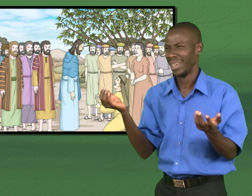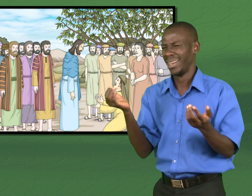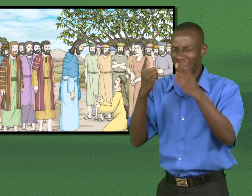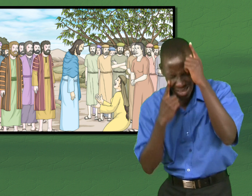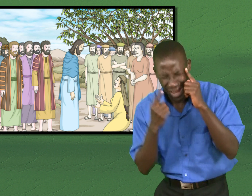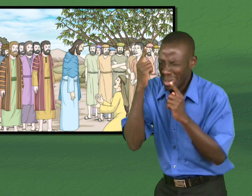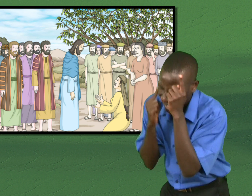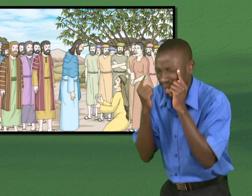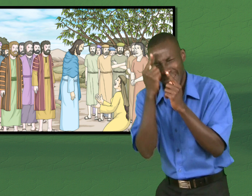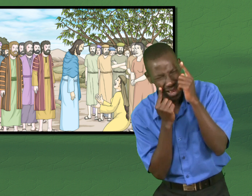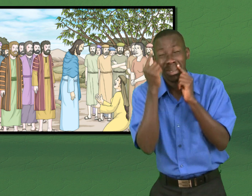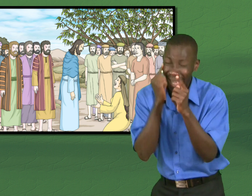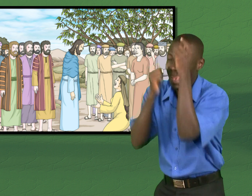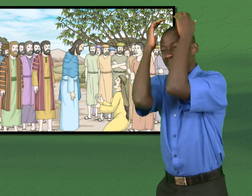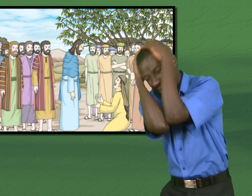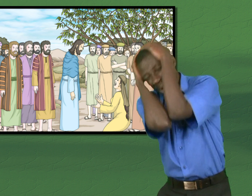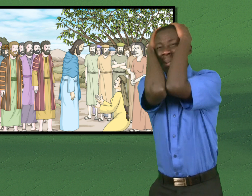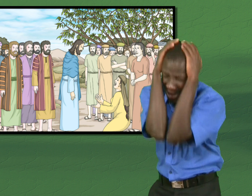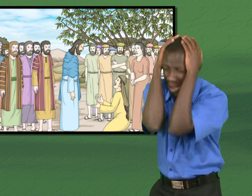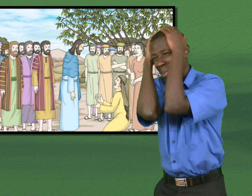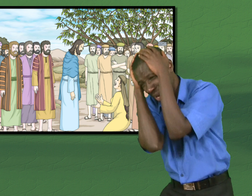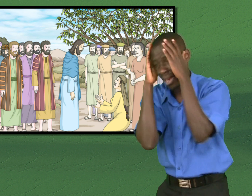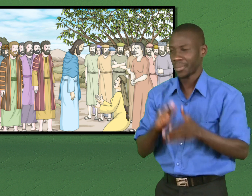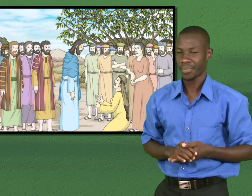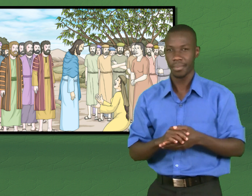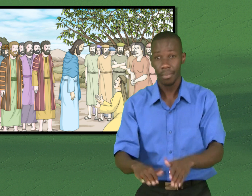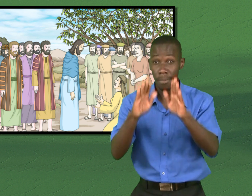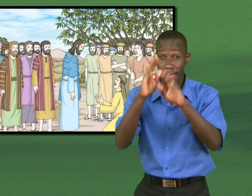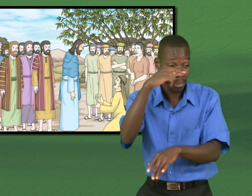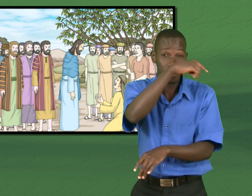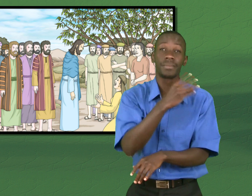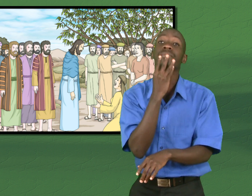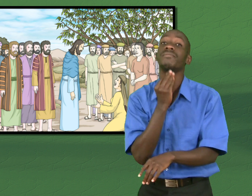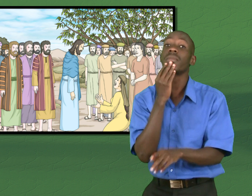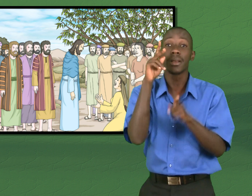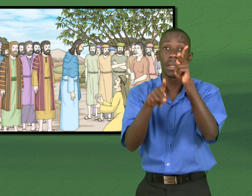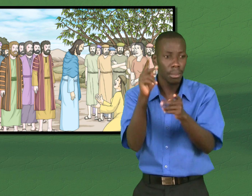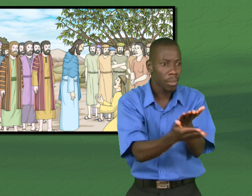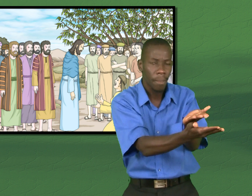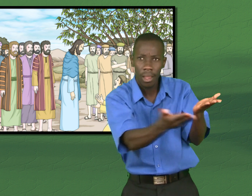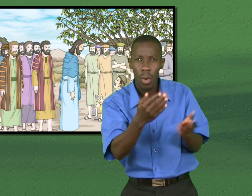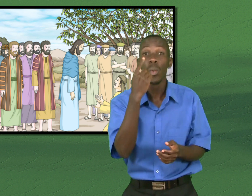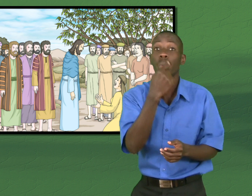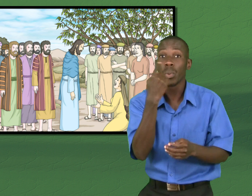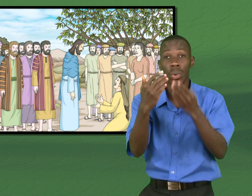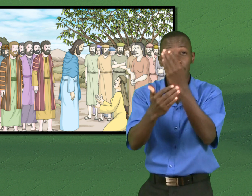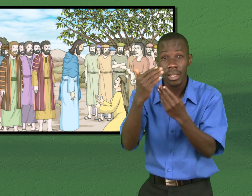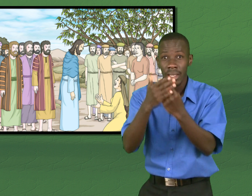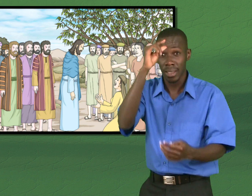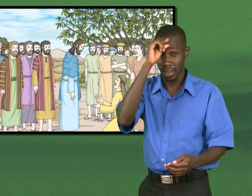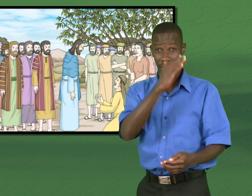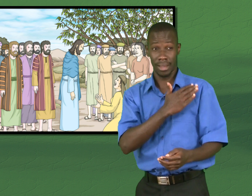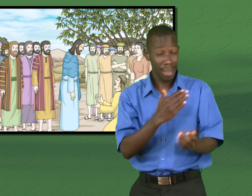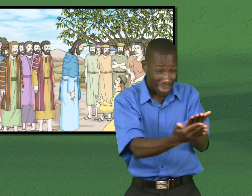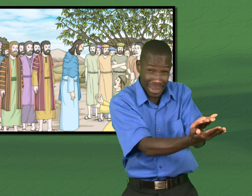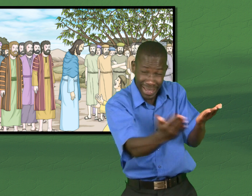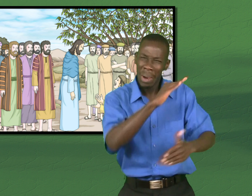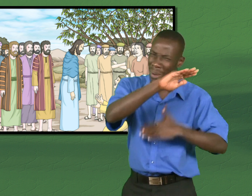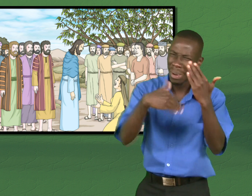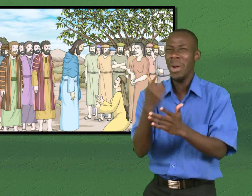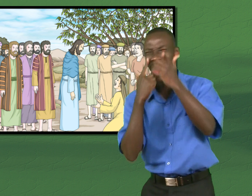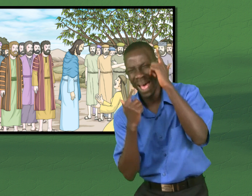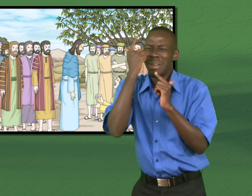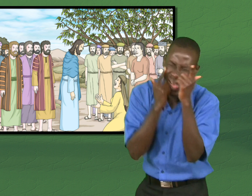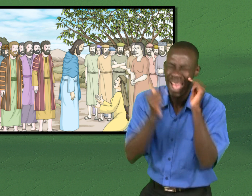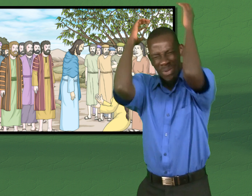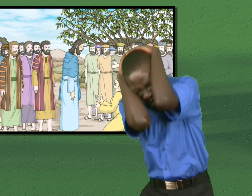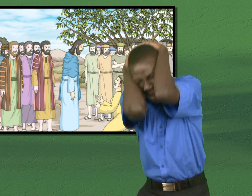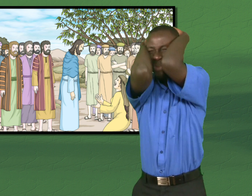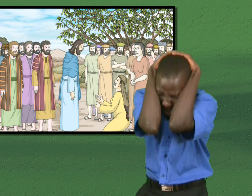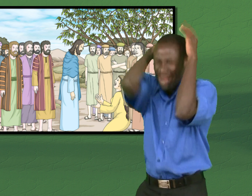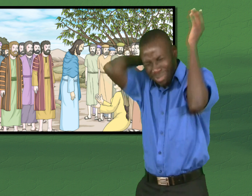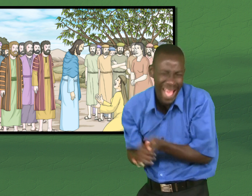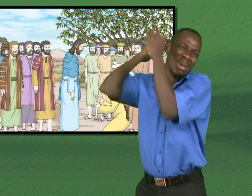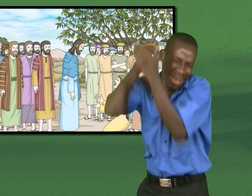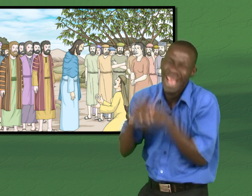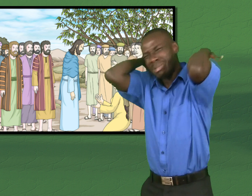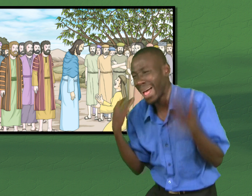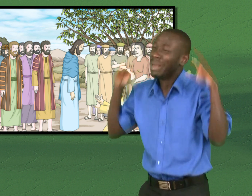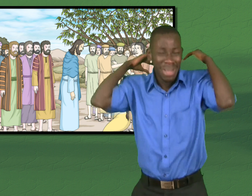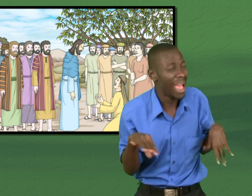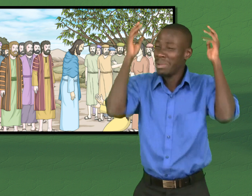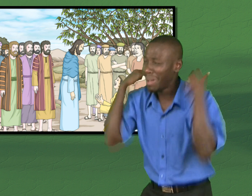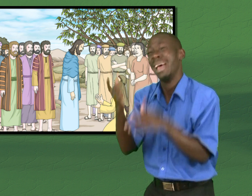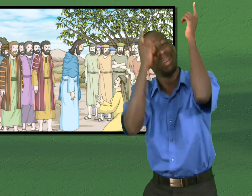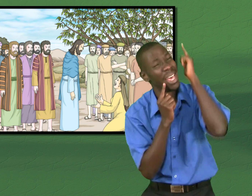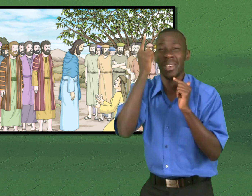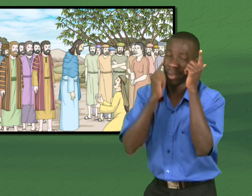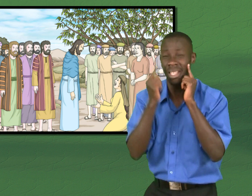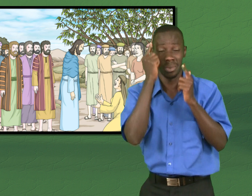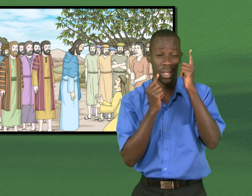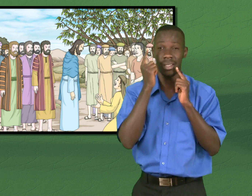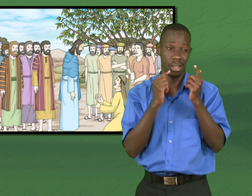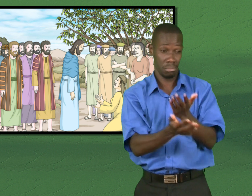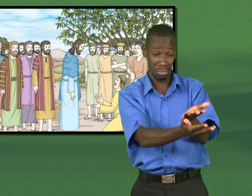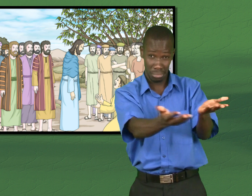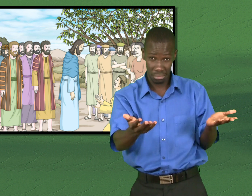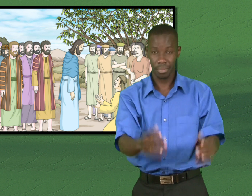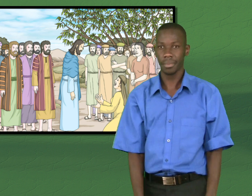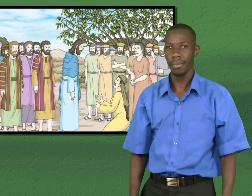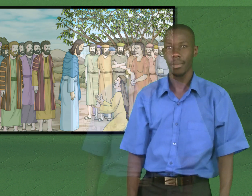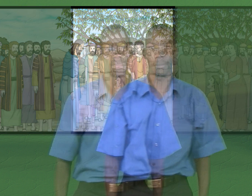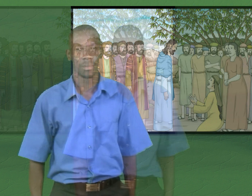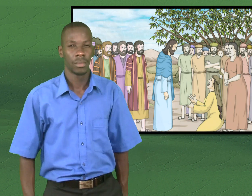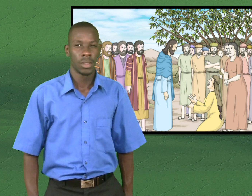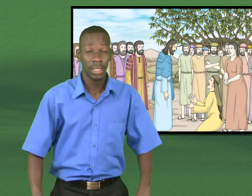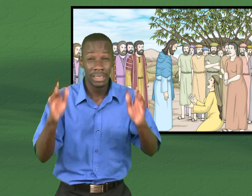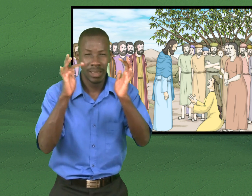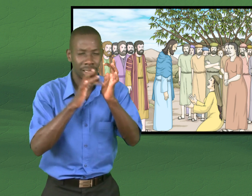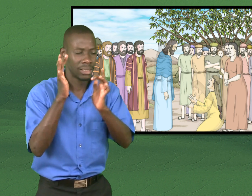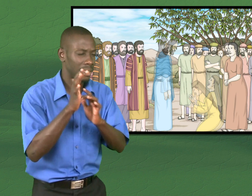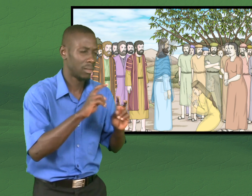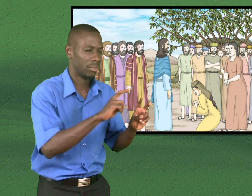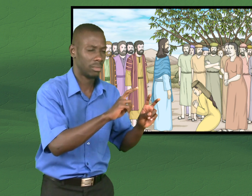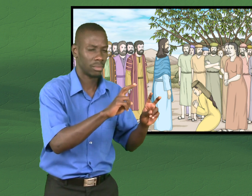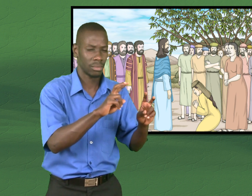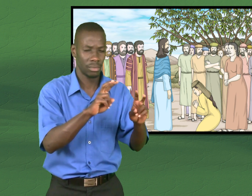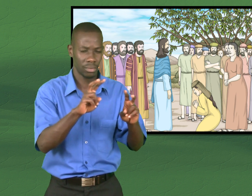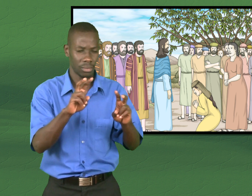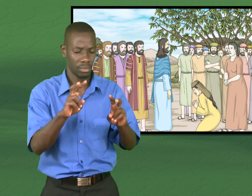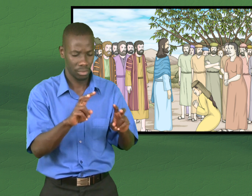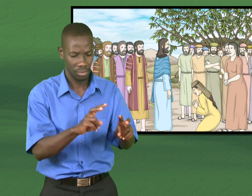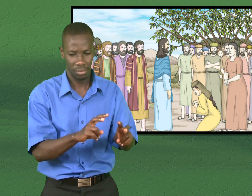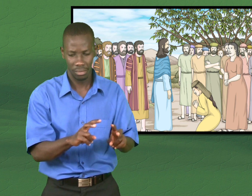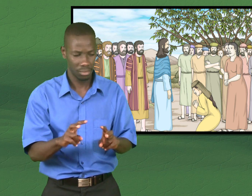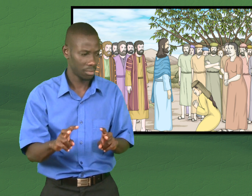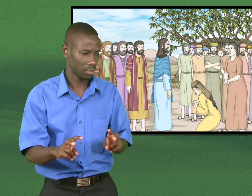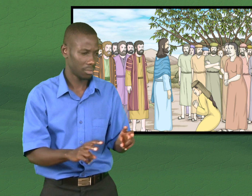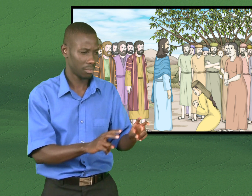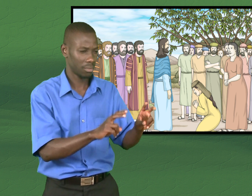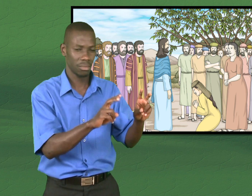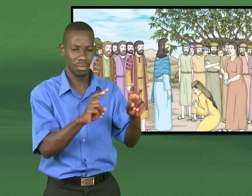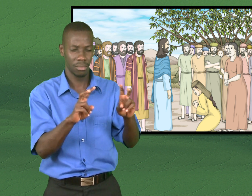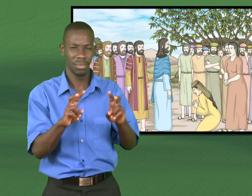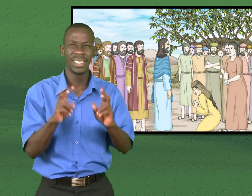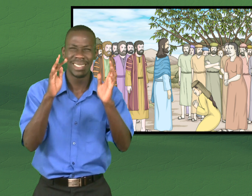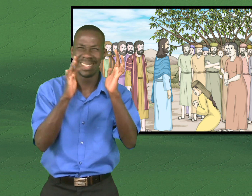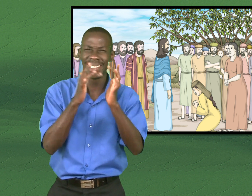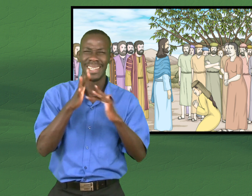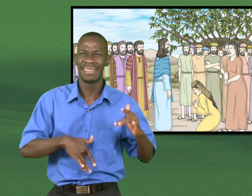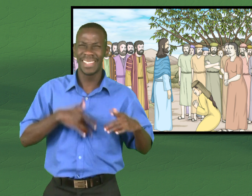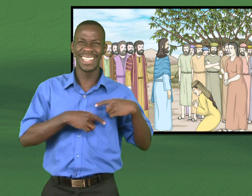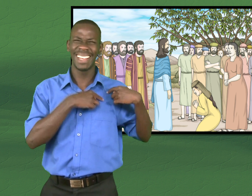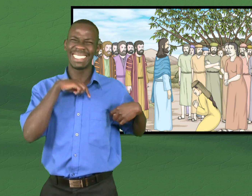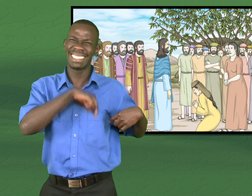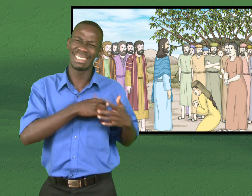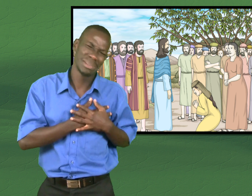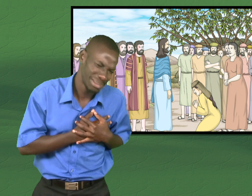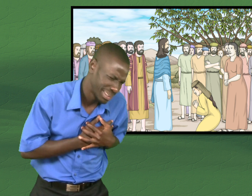When Jesus saw her weeping, and the Jews who had come with her also weeping, He was deeply moved in spirit and troubled.